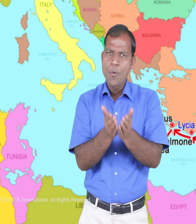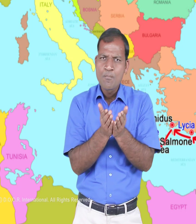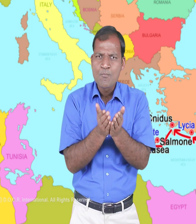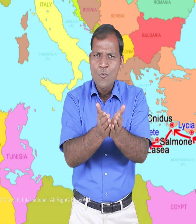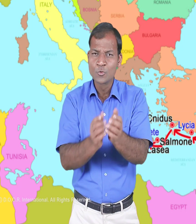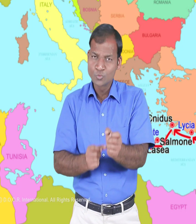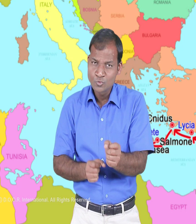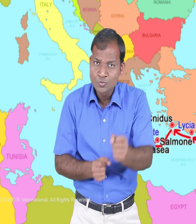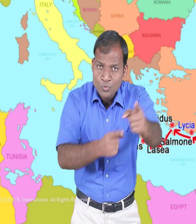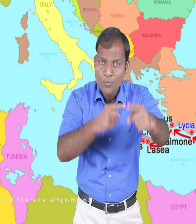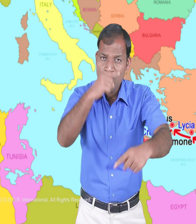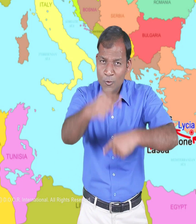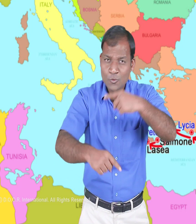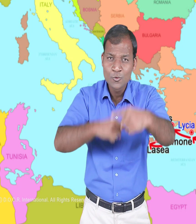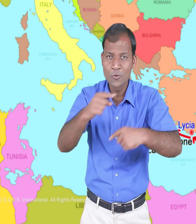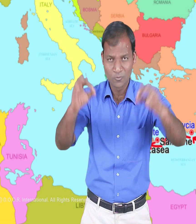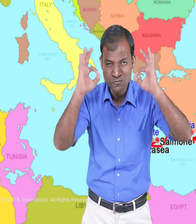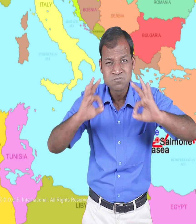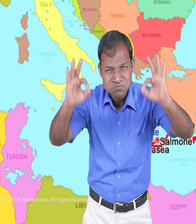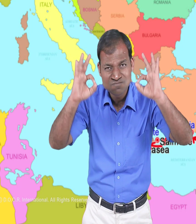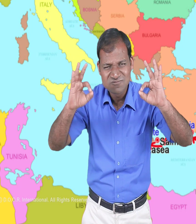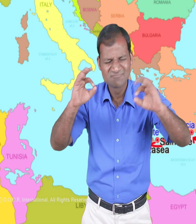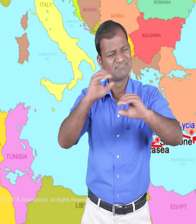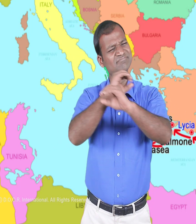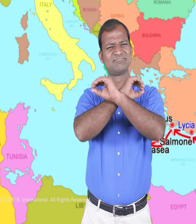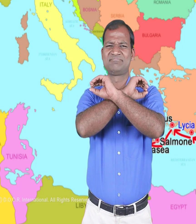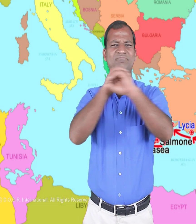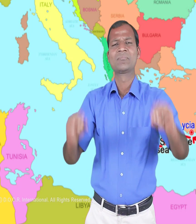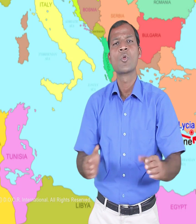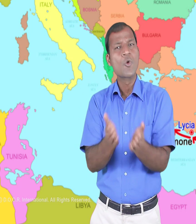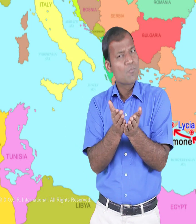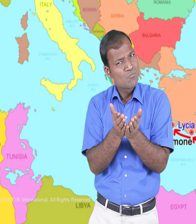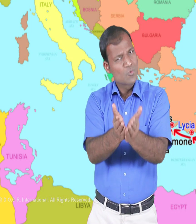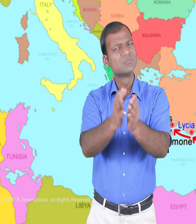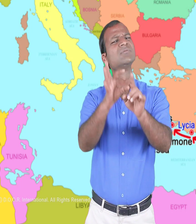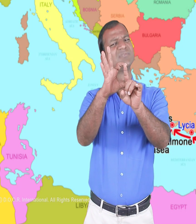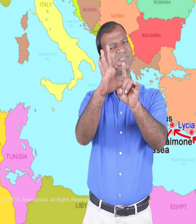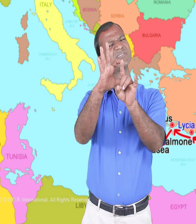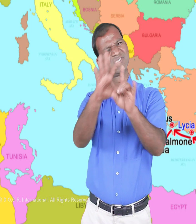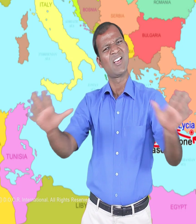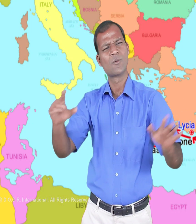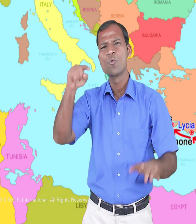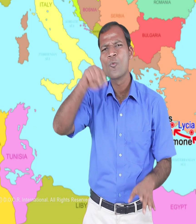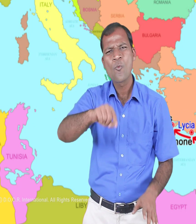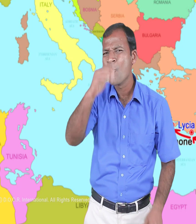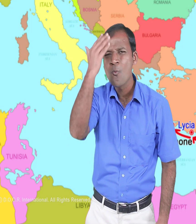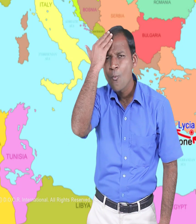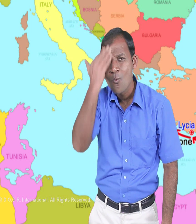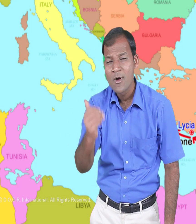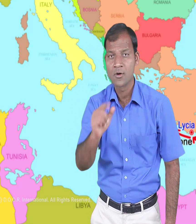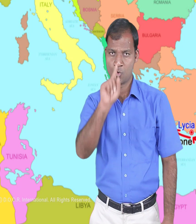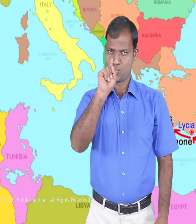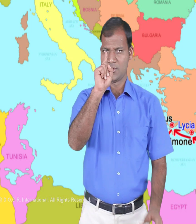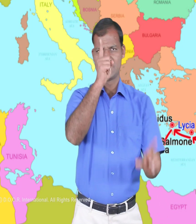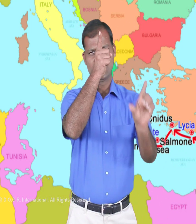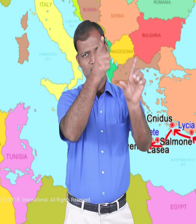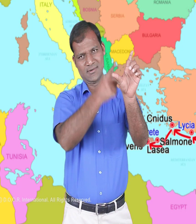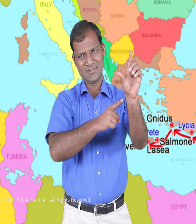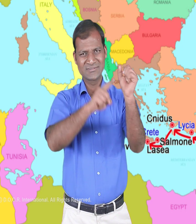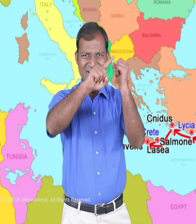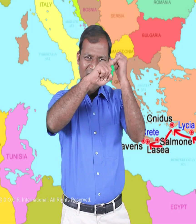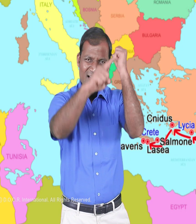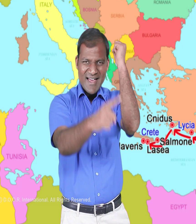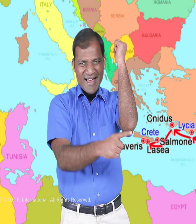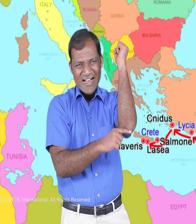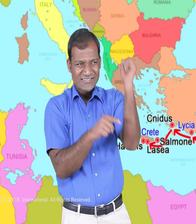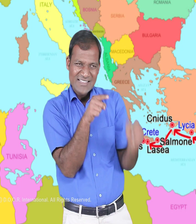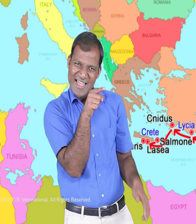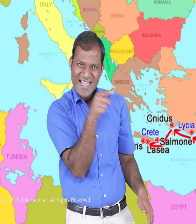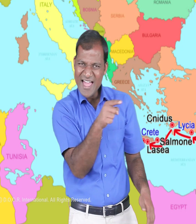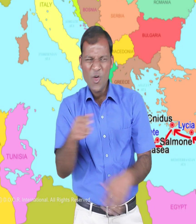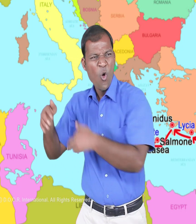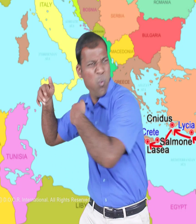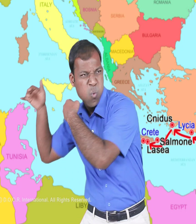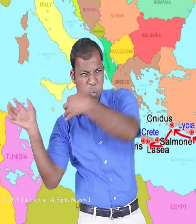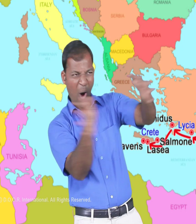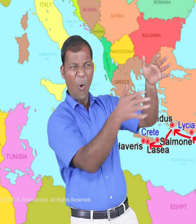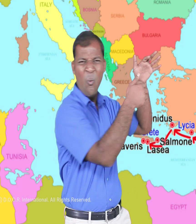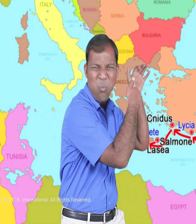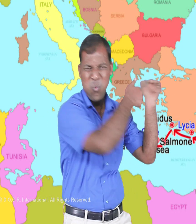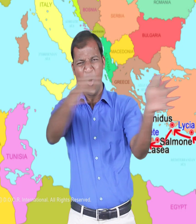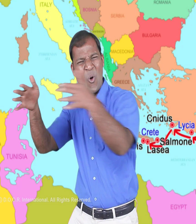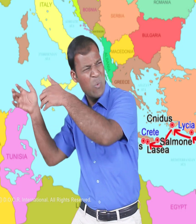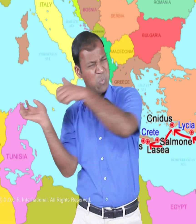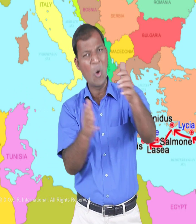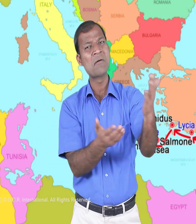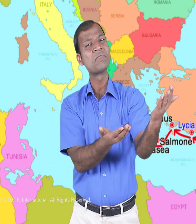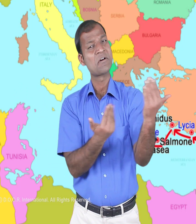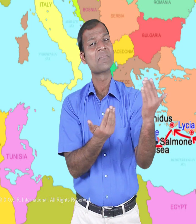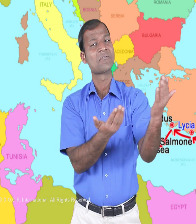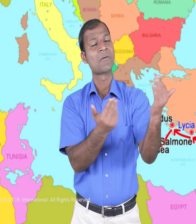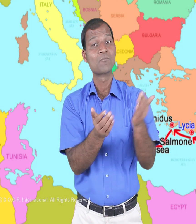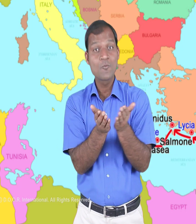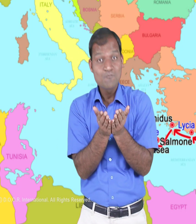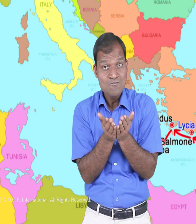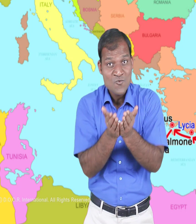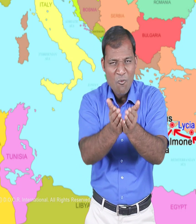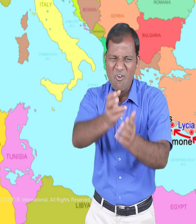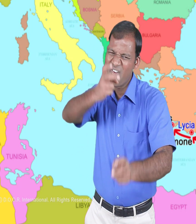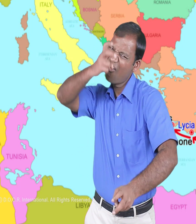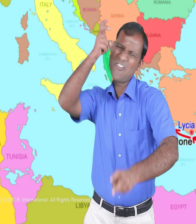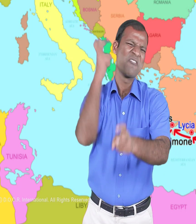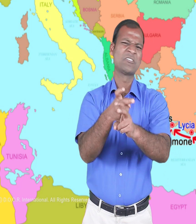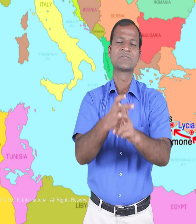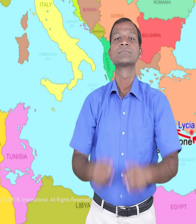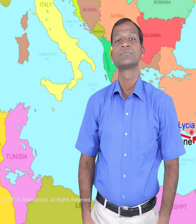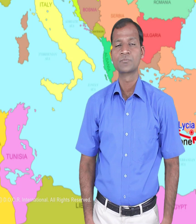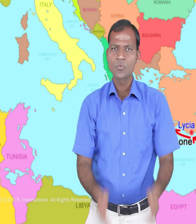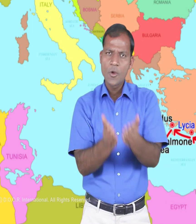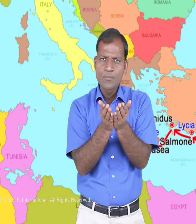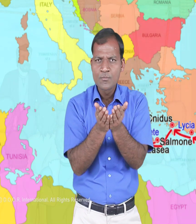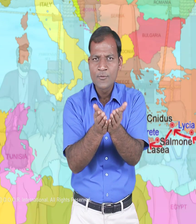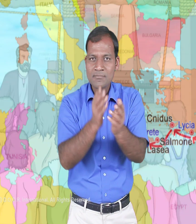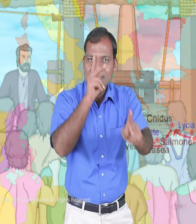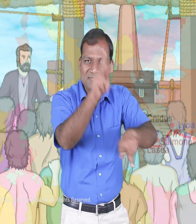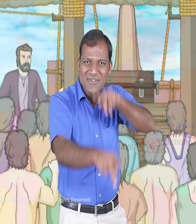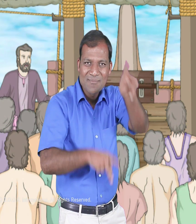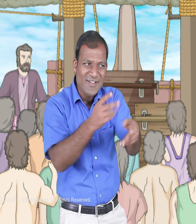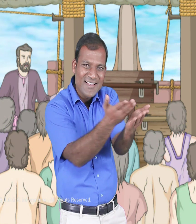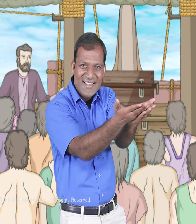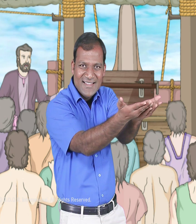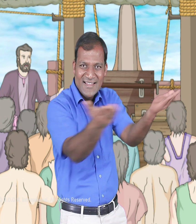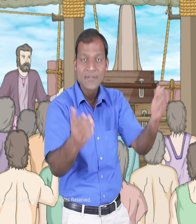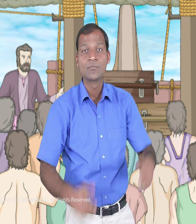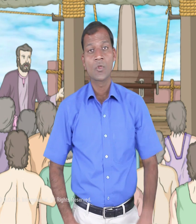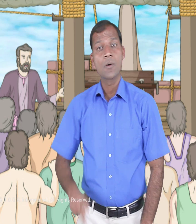By now much time had passed, and the voyage had already become dangerous because it was after the Fast.